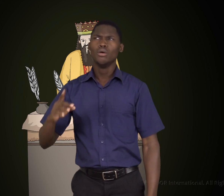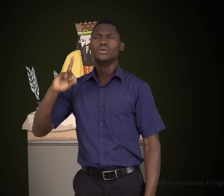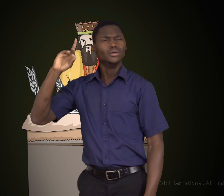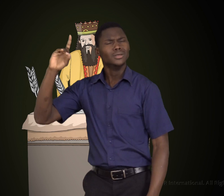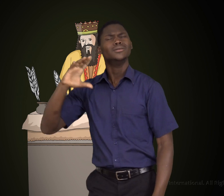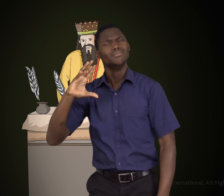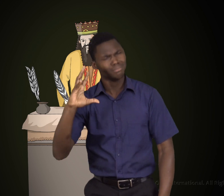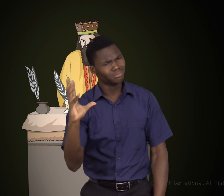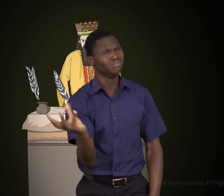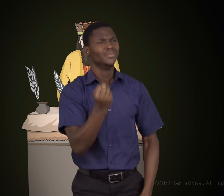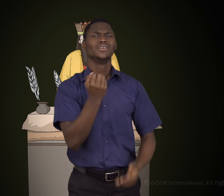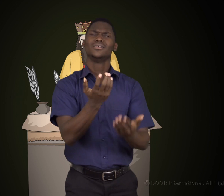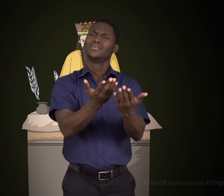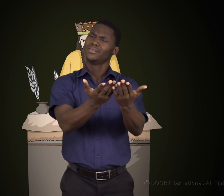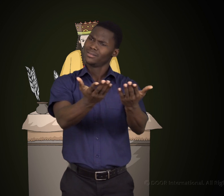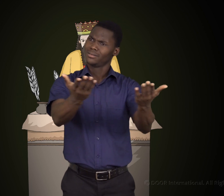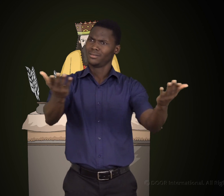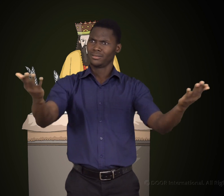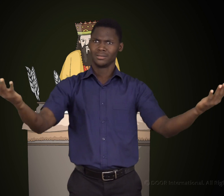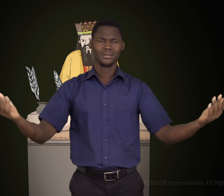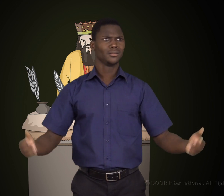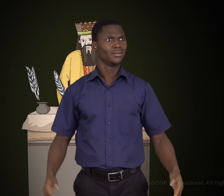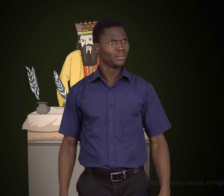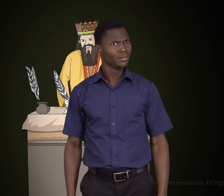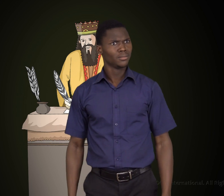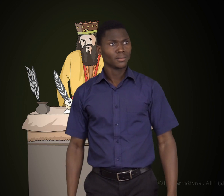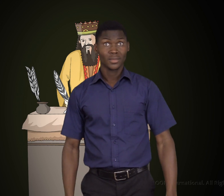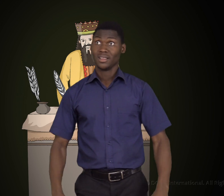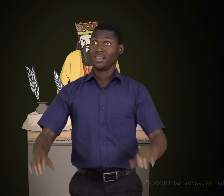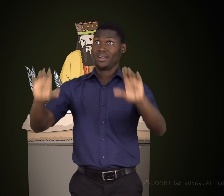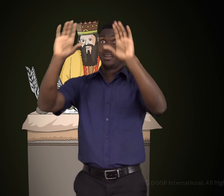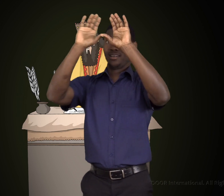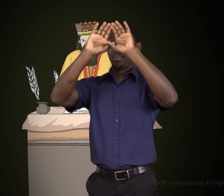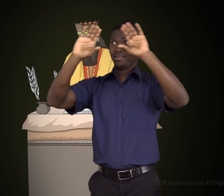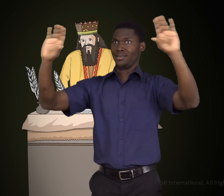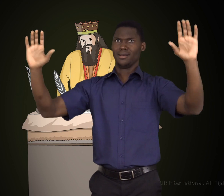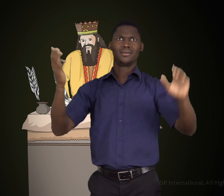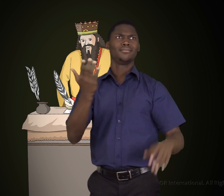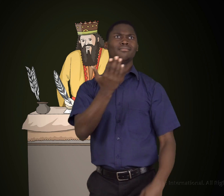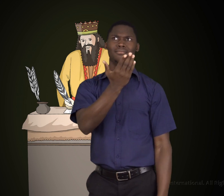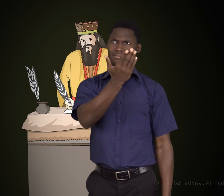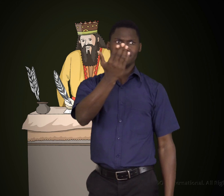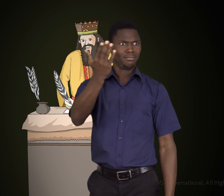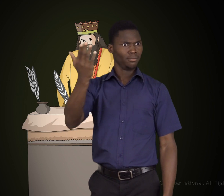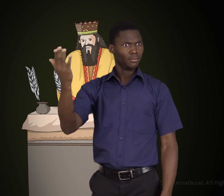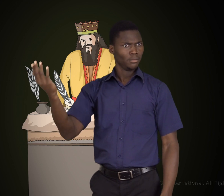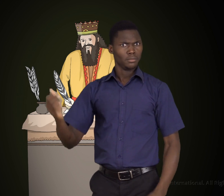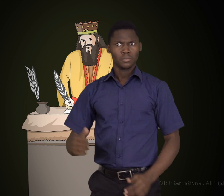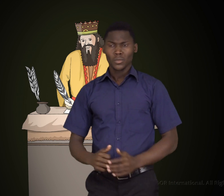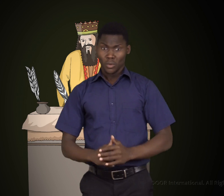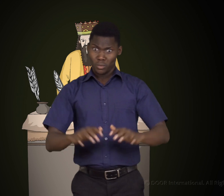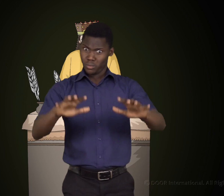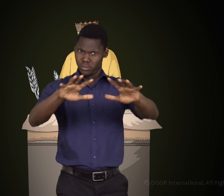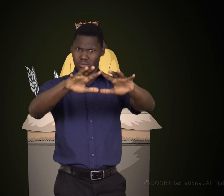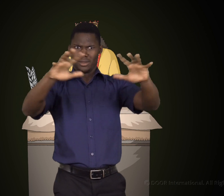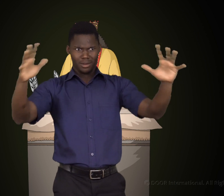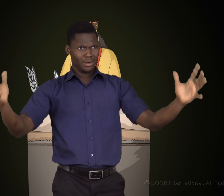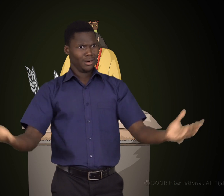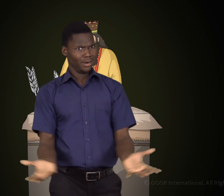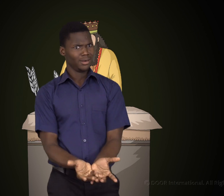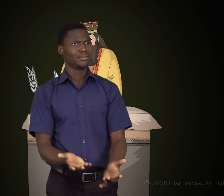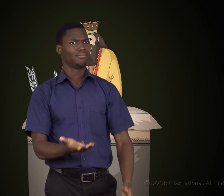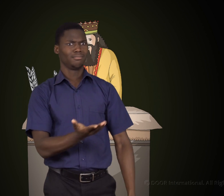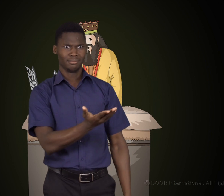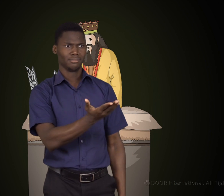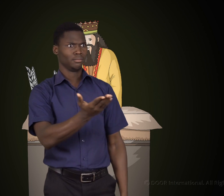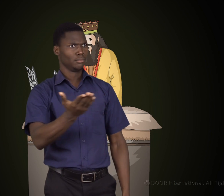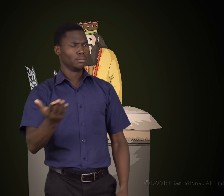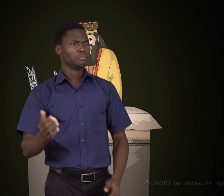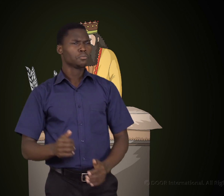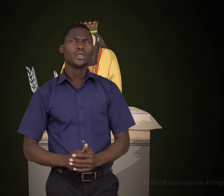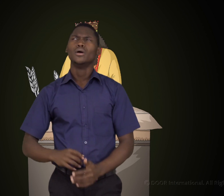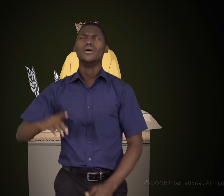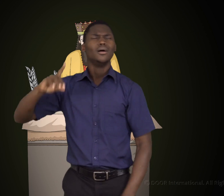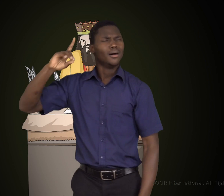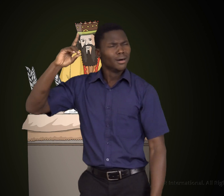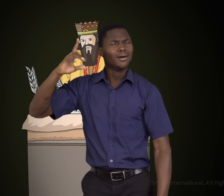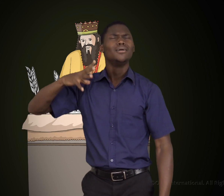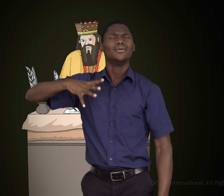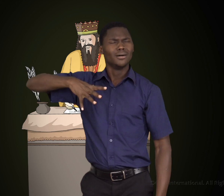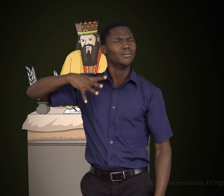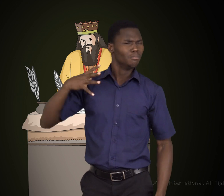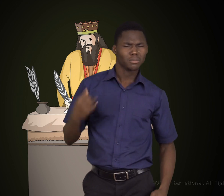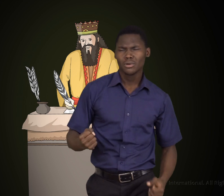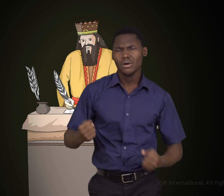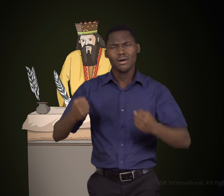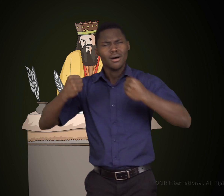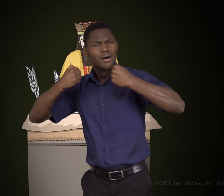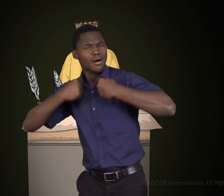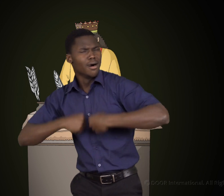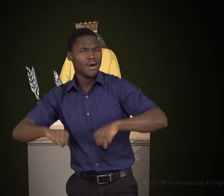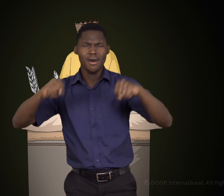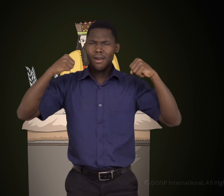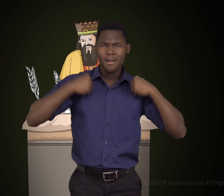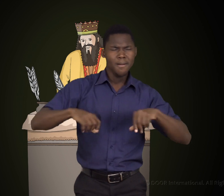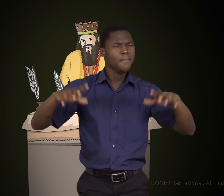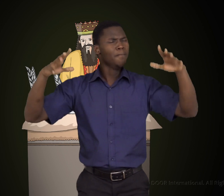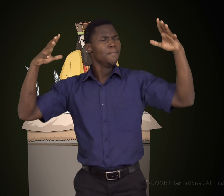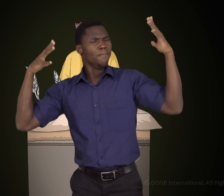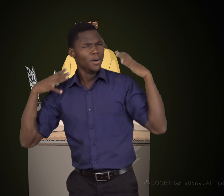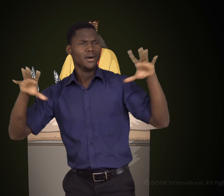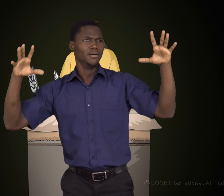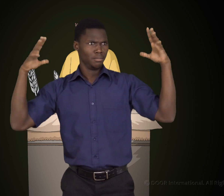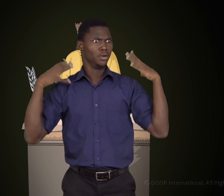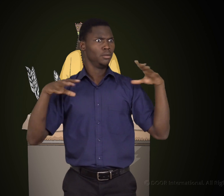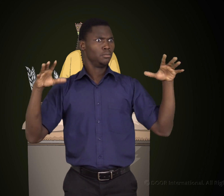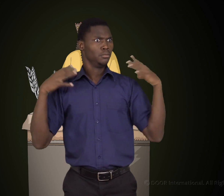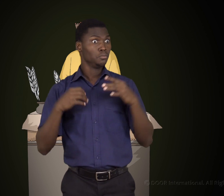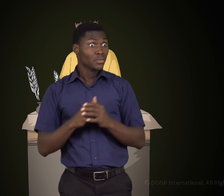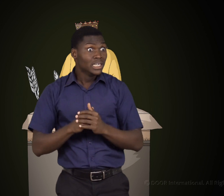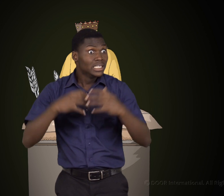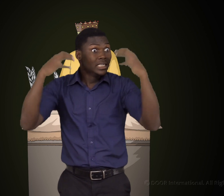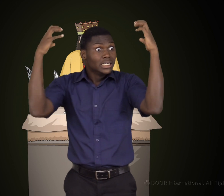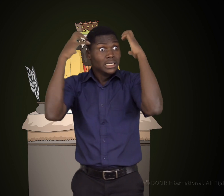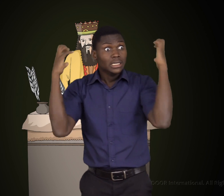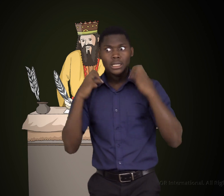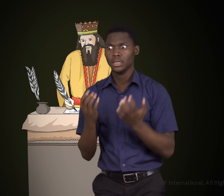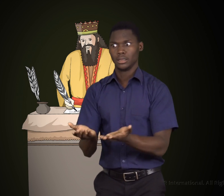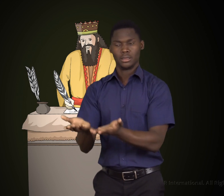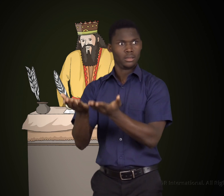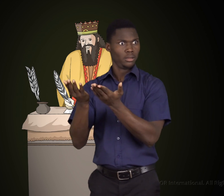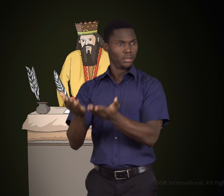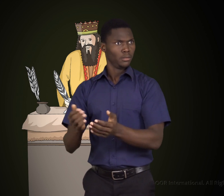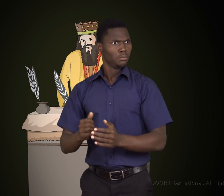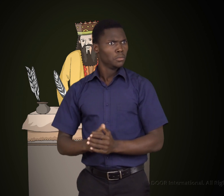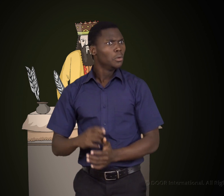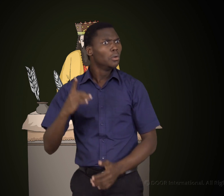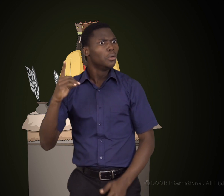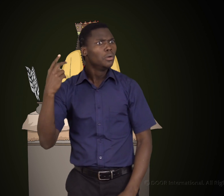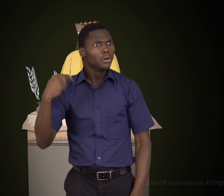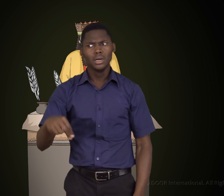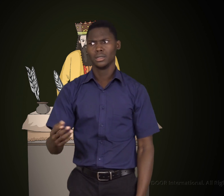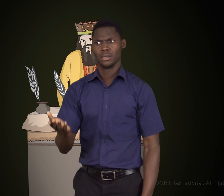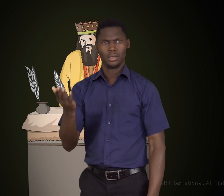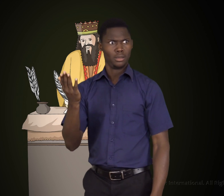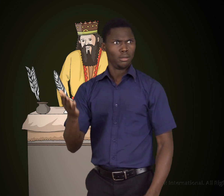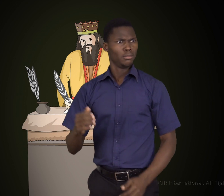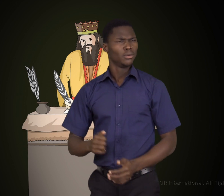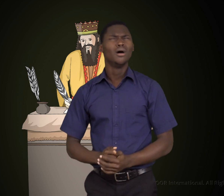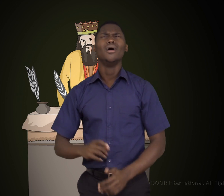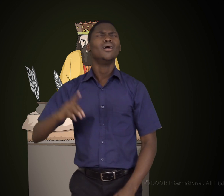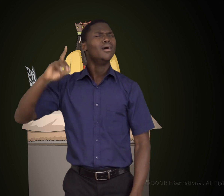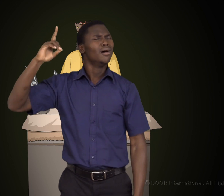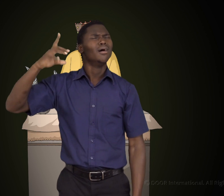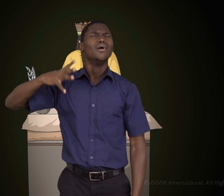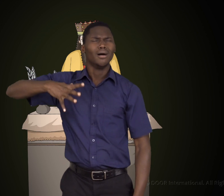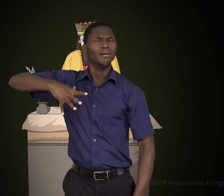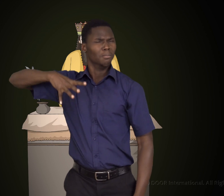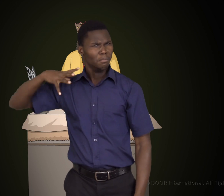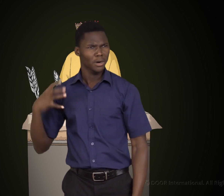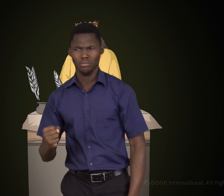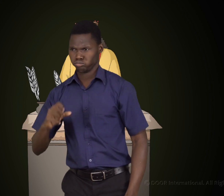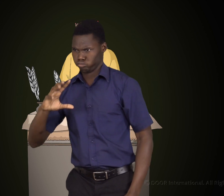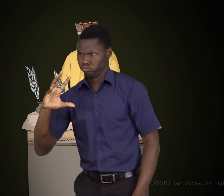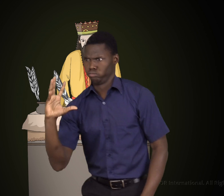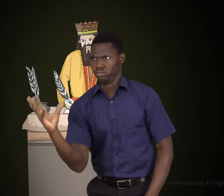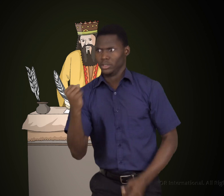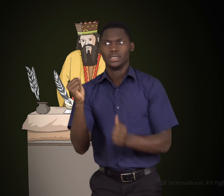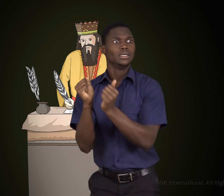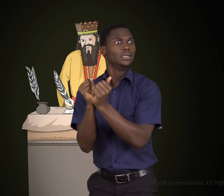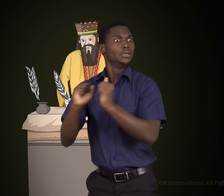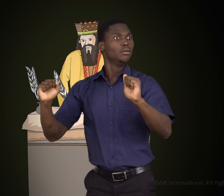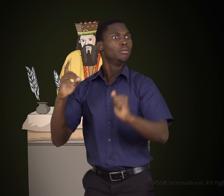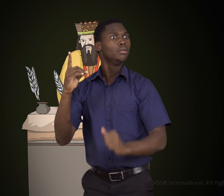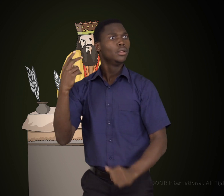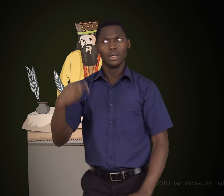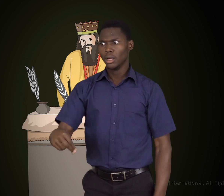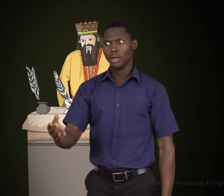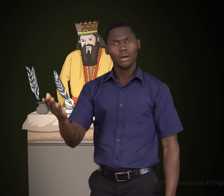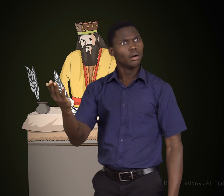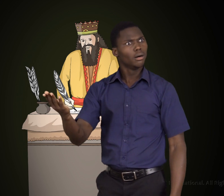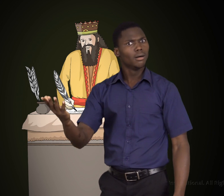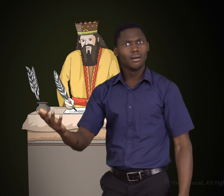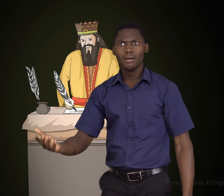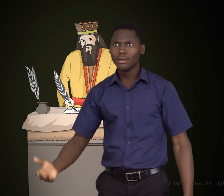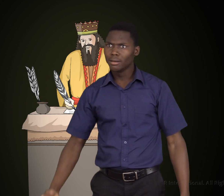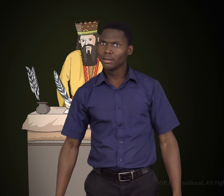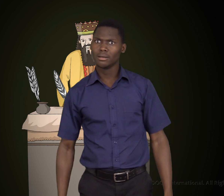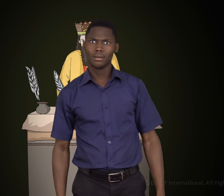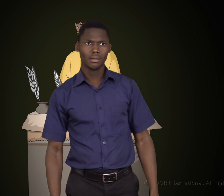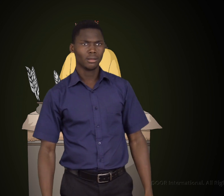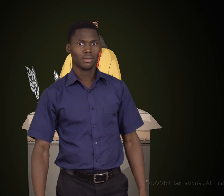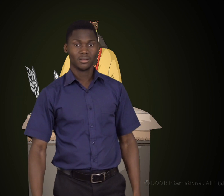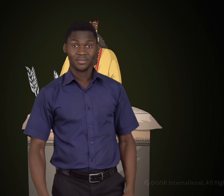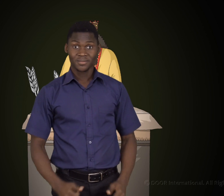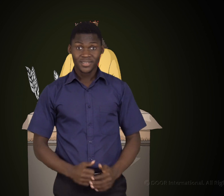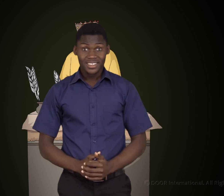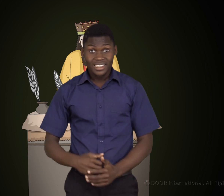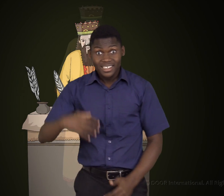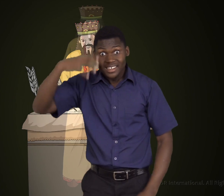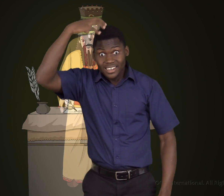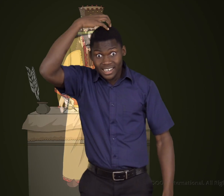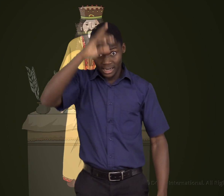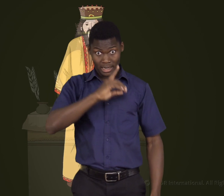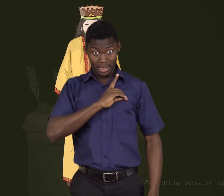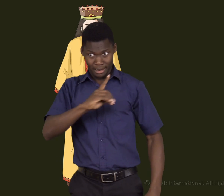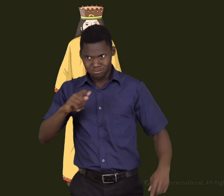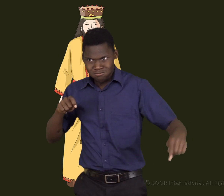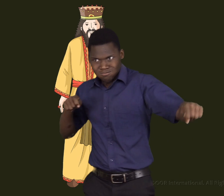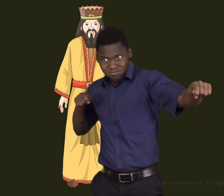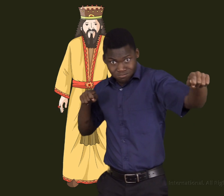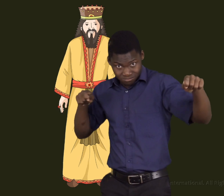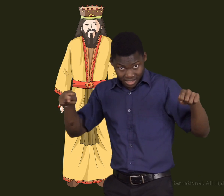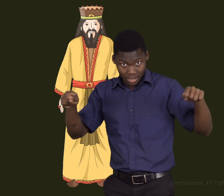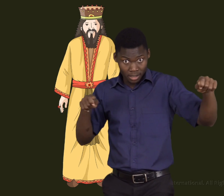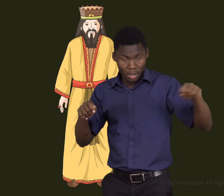He performs signs and wonders in the heavens and on the earth, for He has rescued Daniel from the power of the lions.”